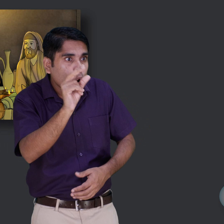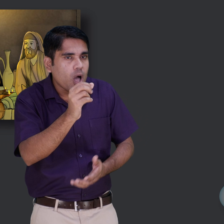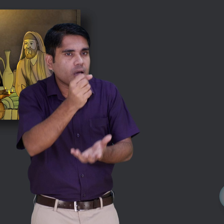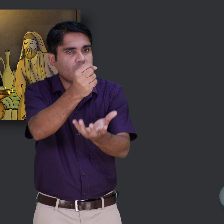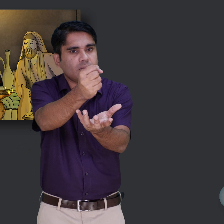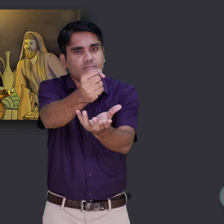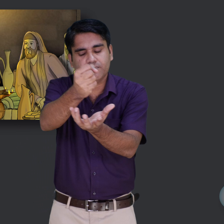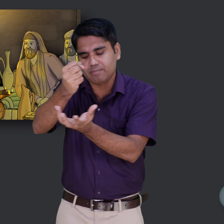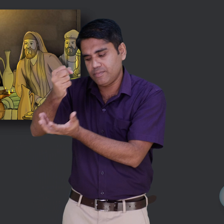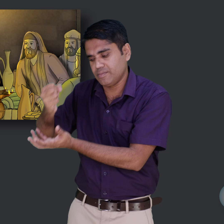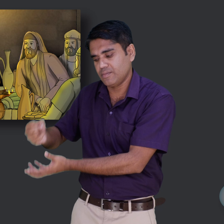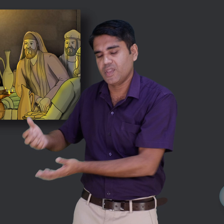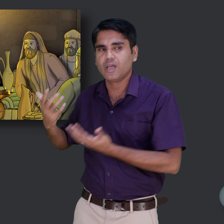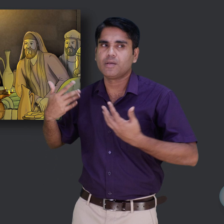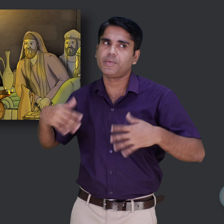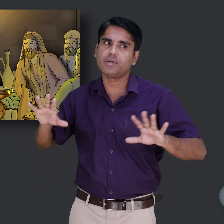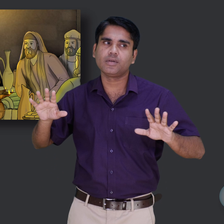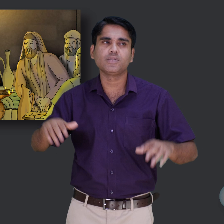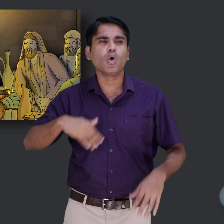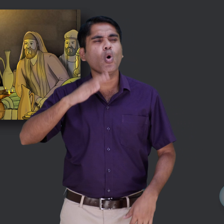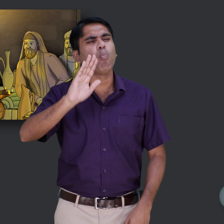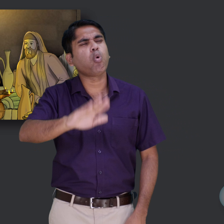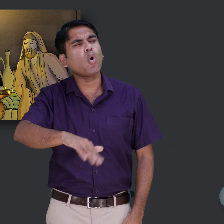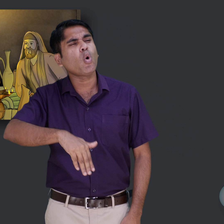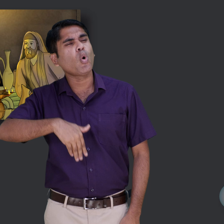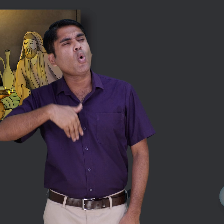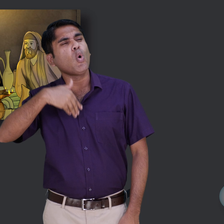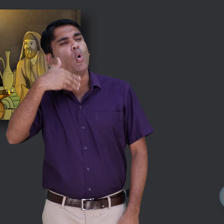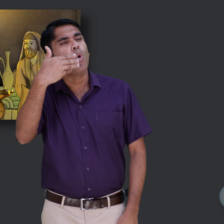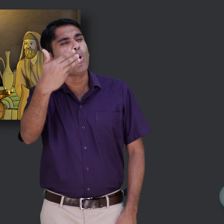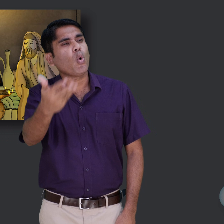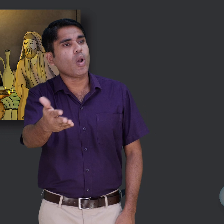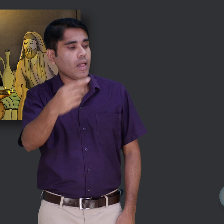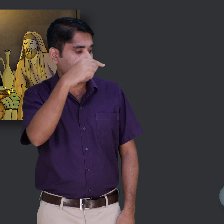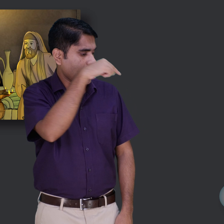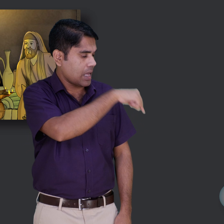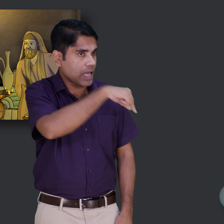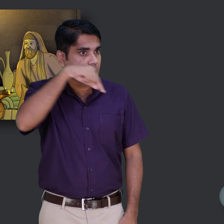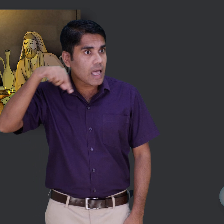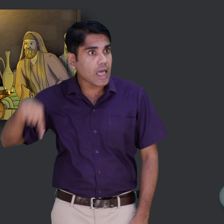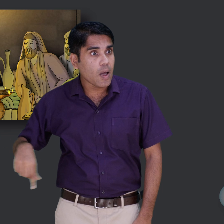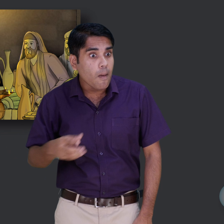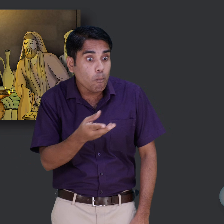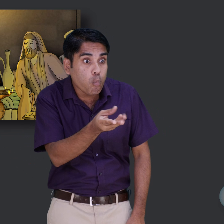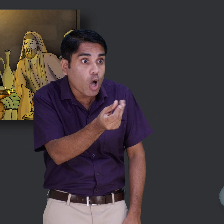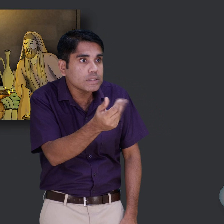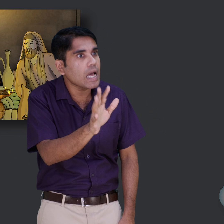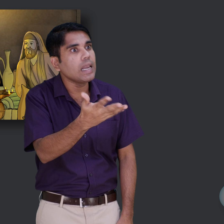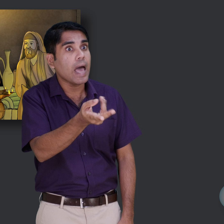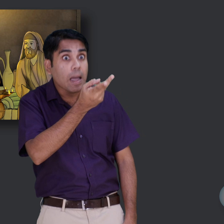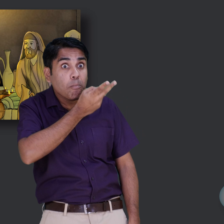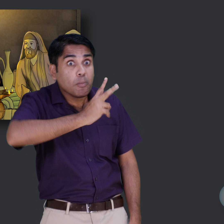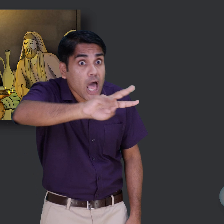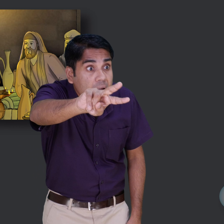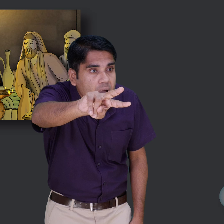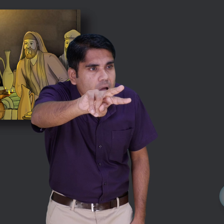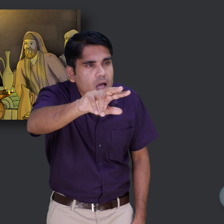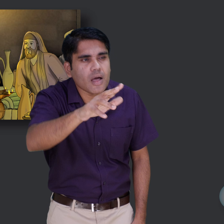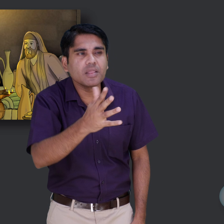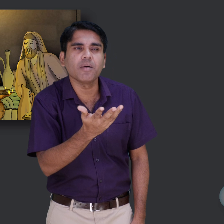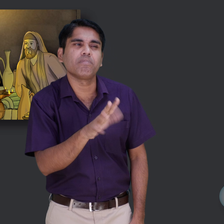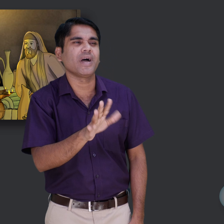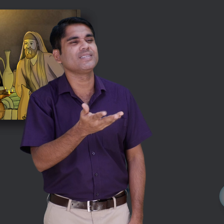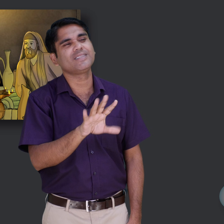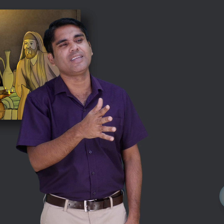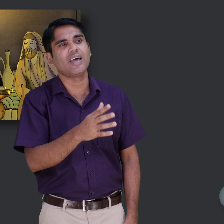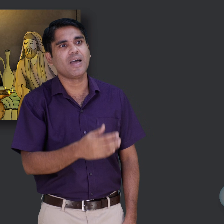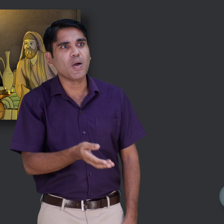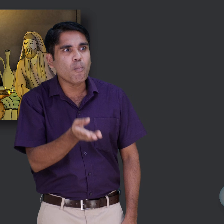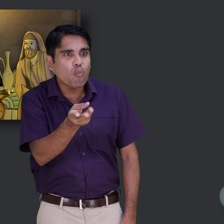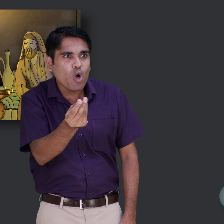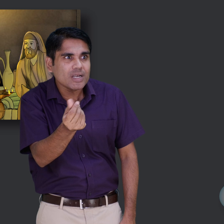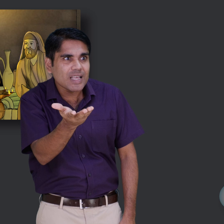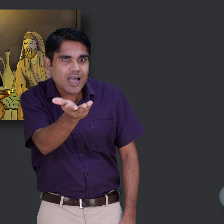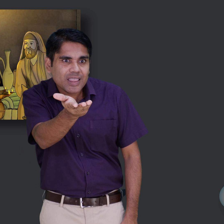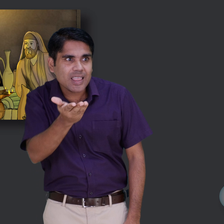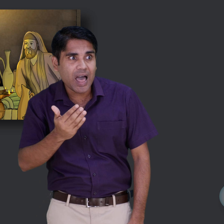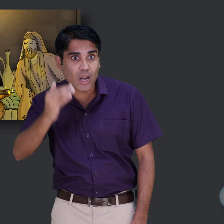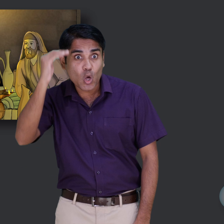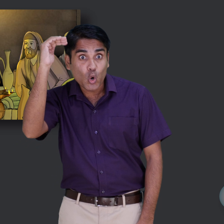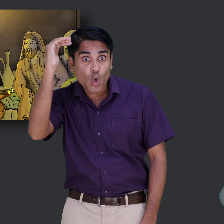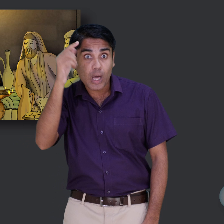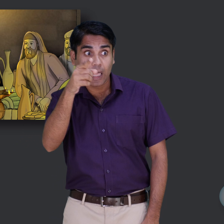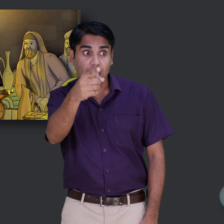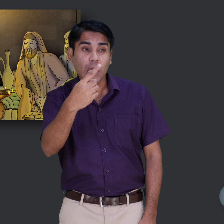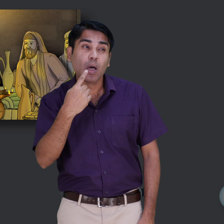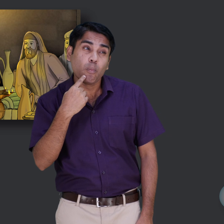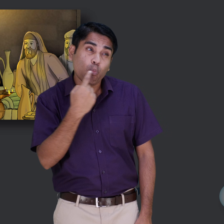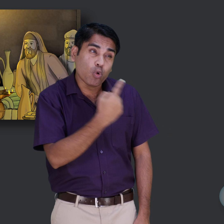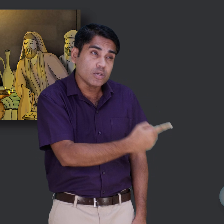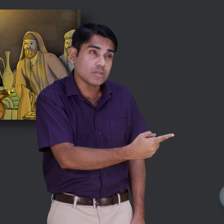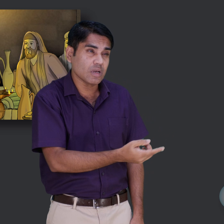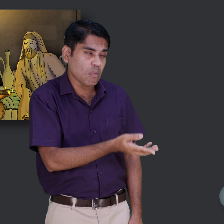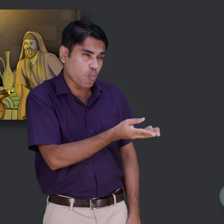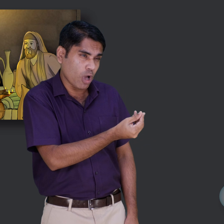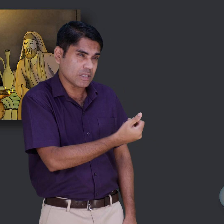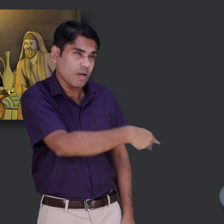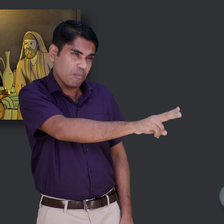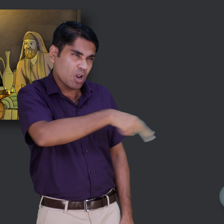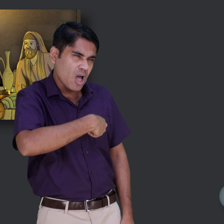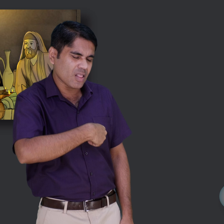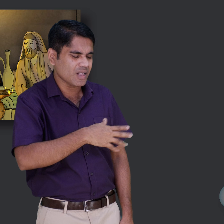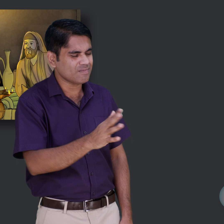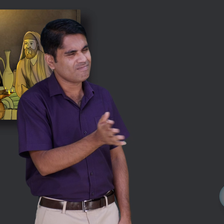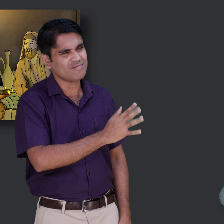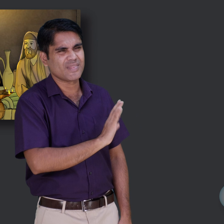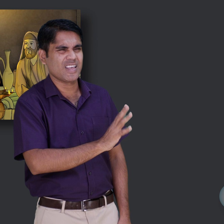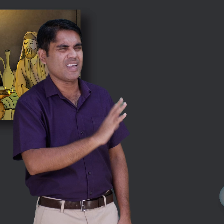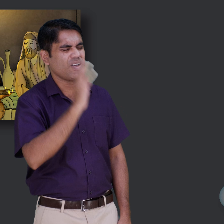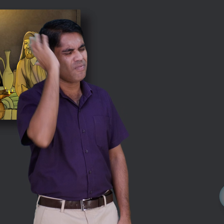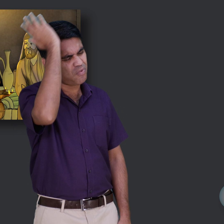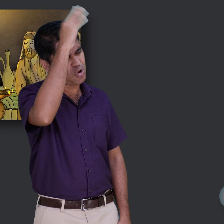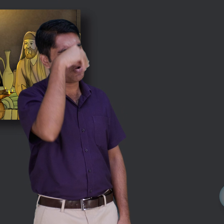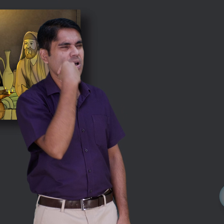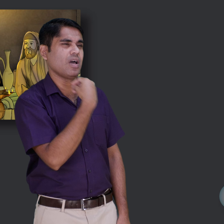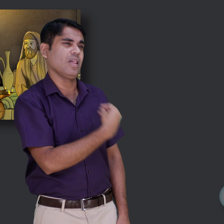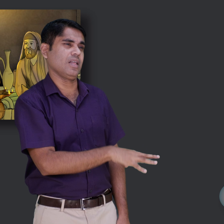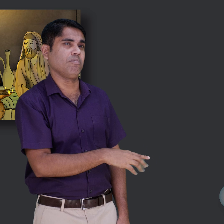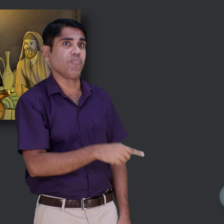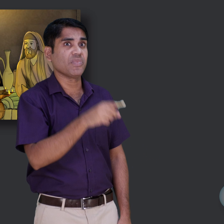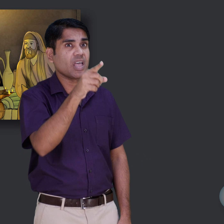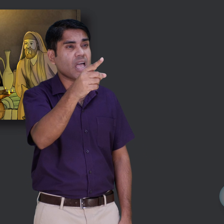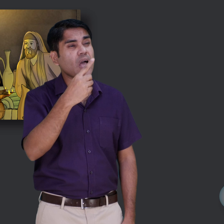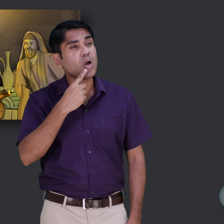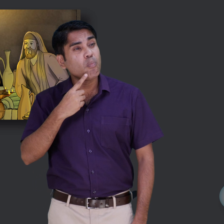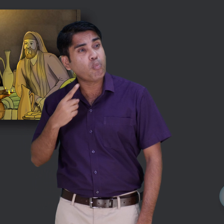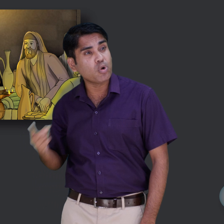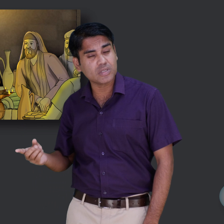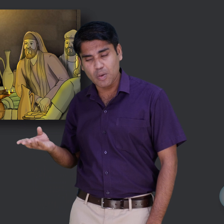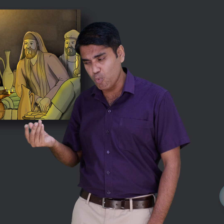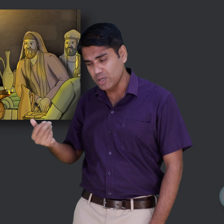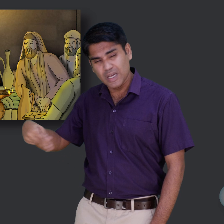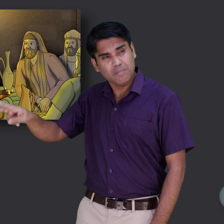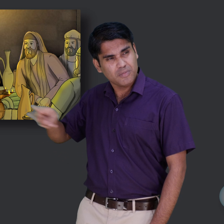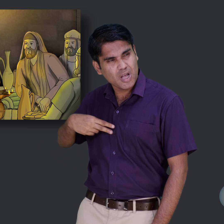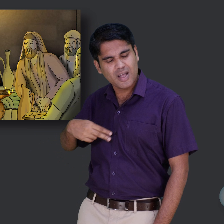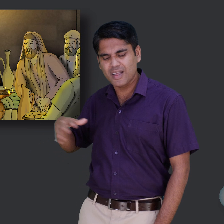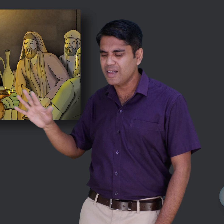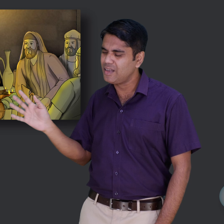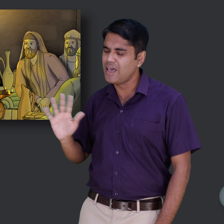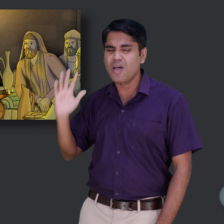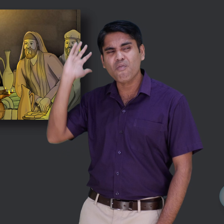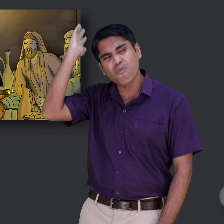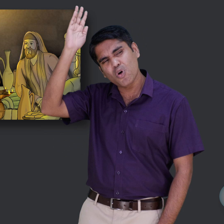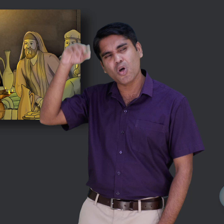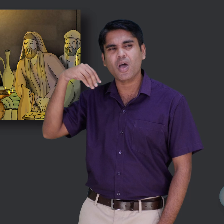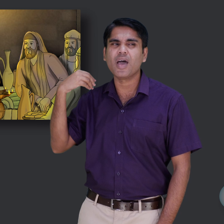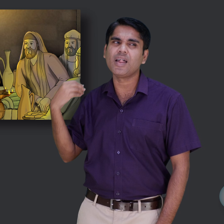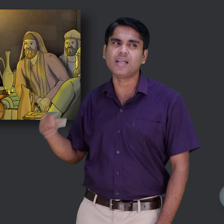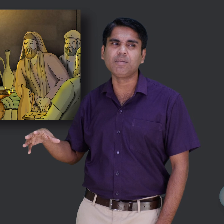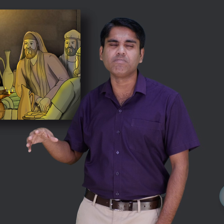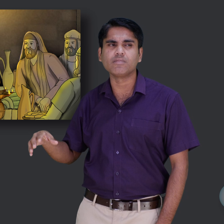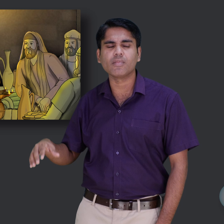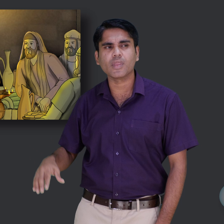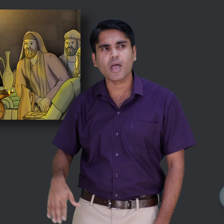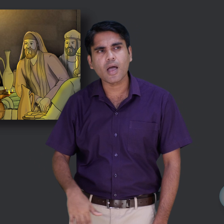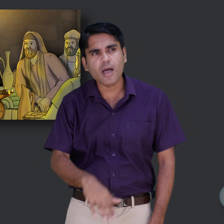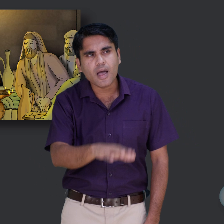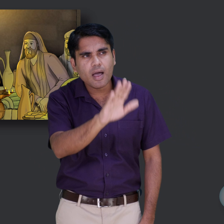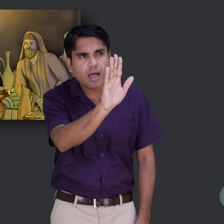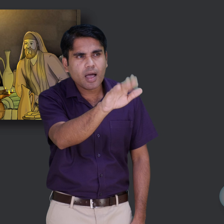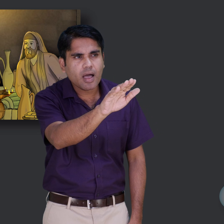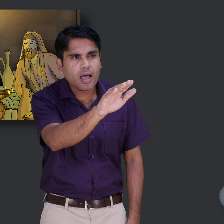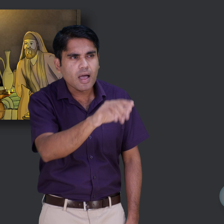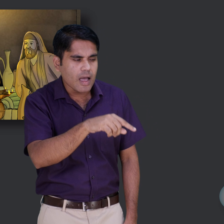When they were unable to repay him, he forgave both of them.